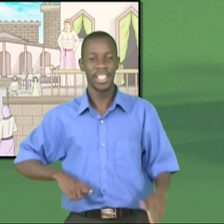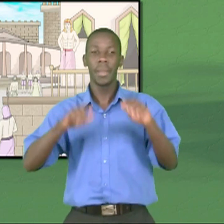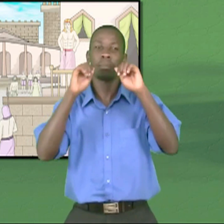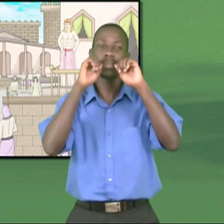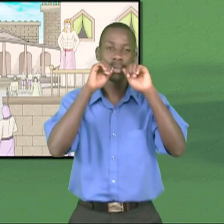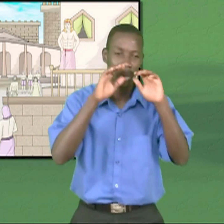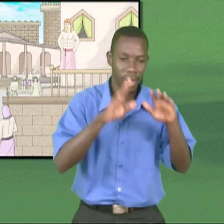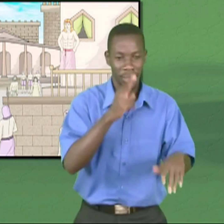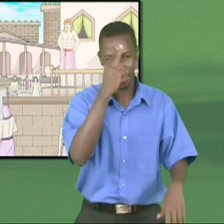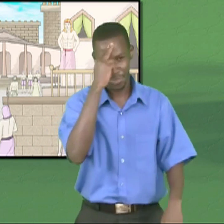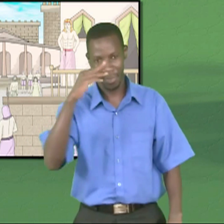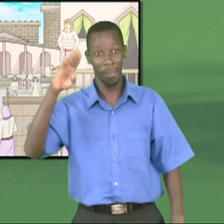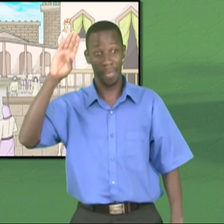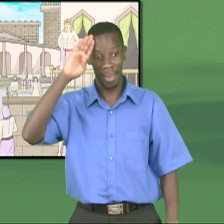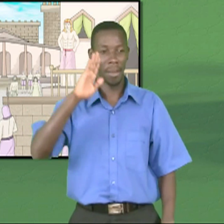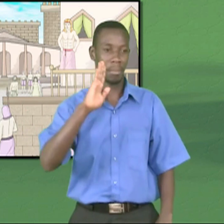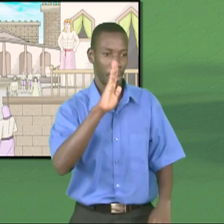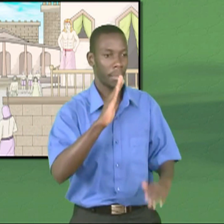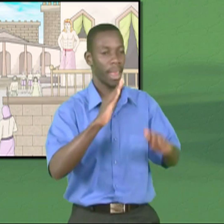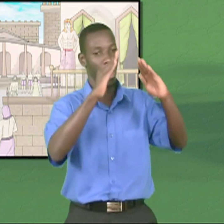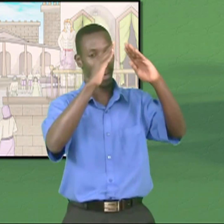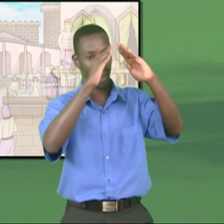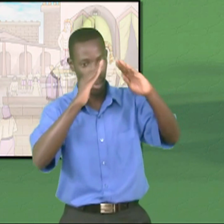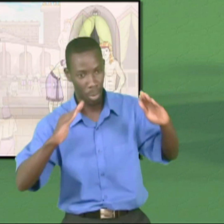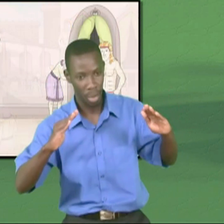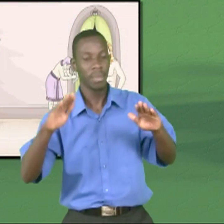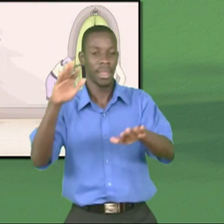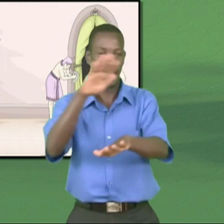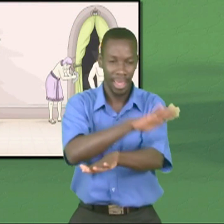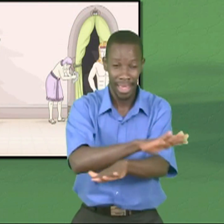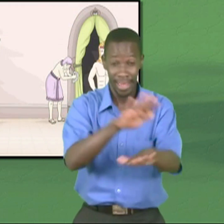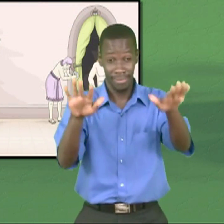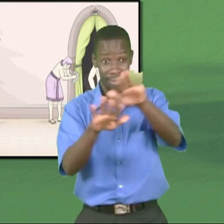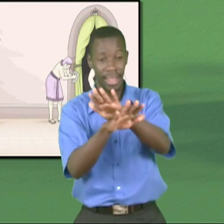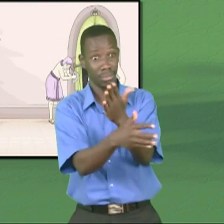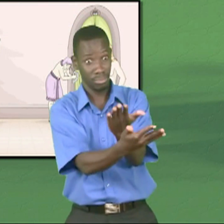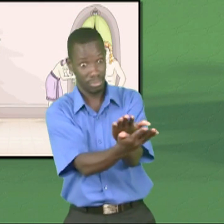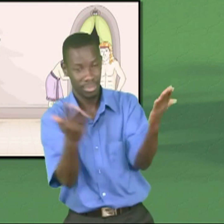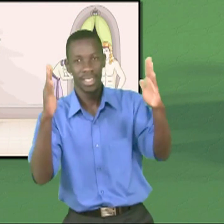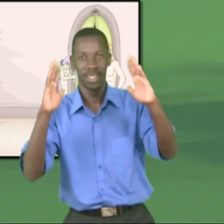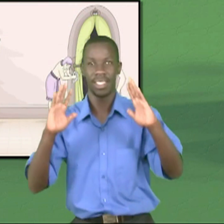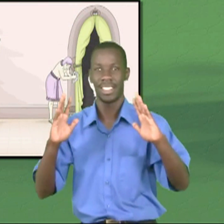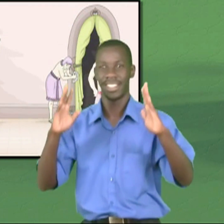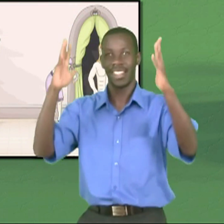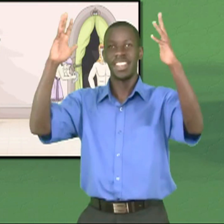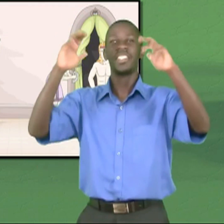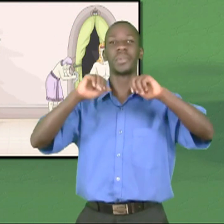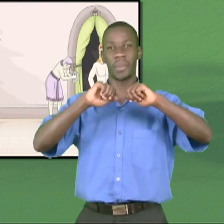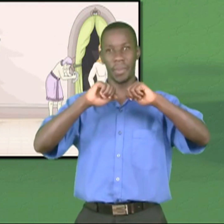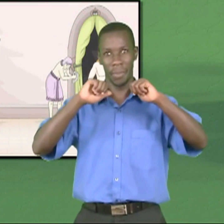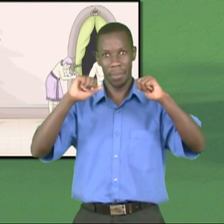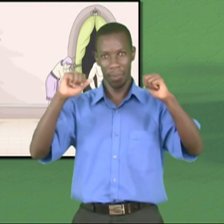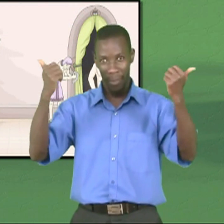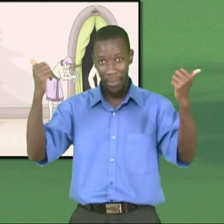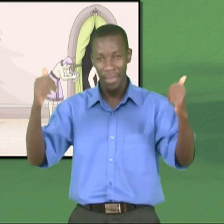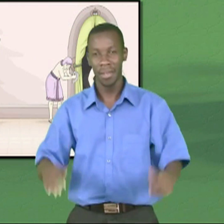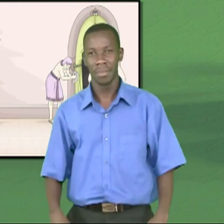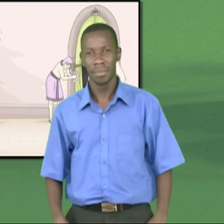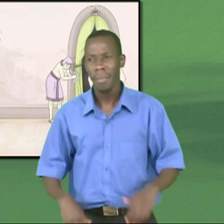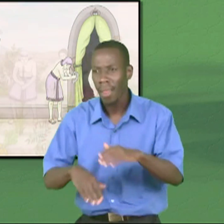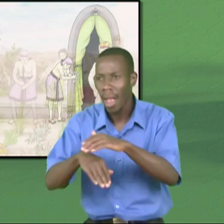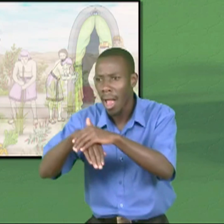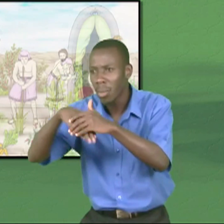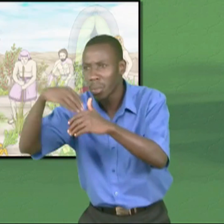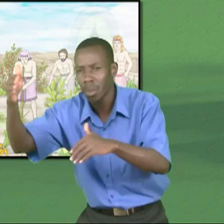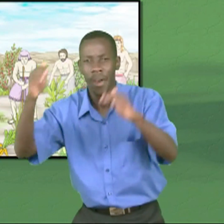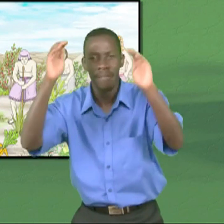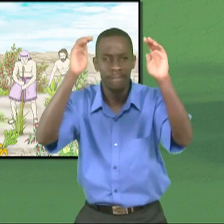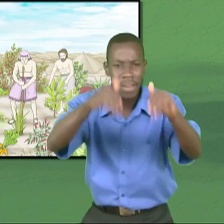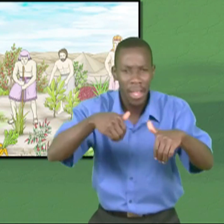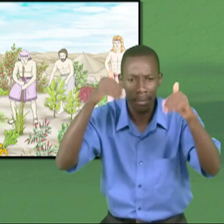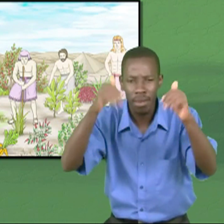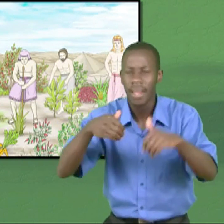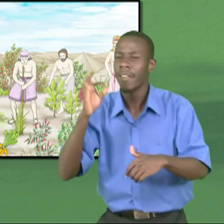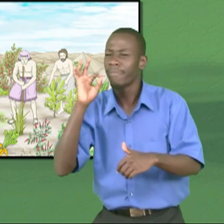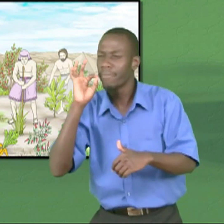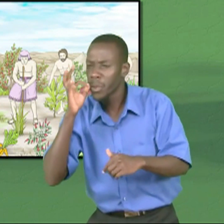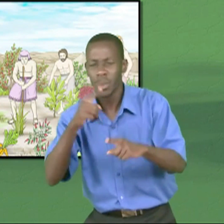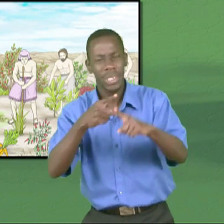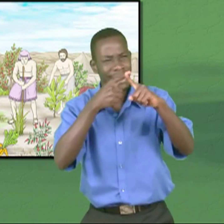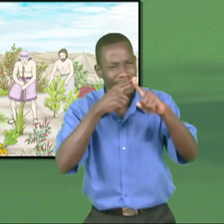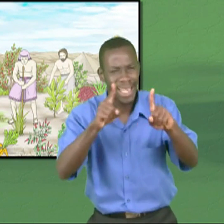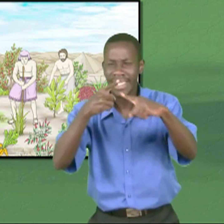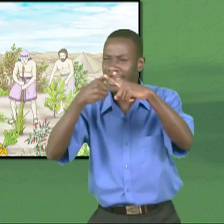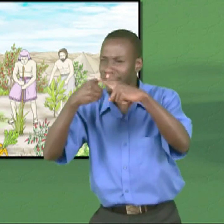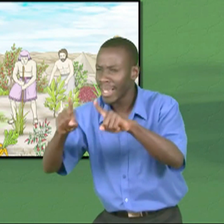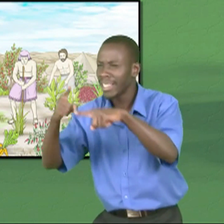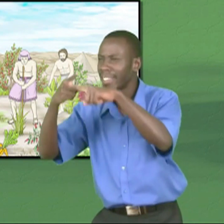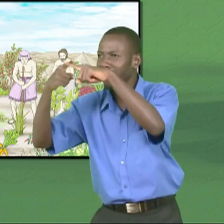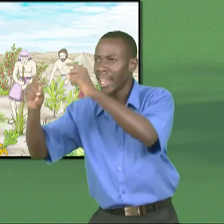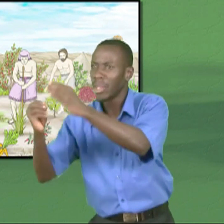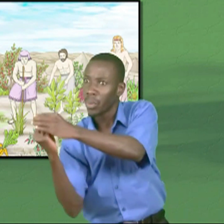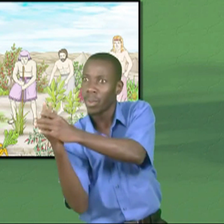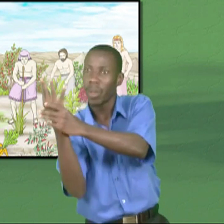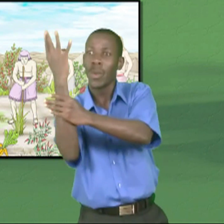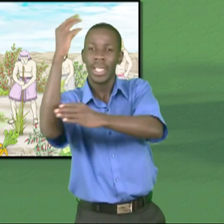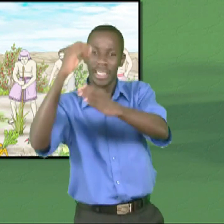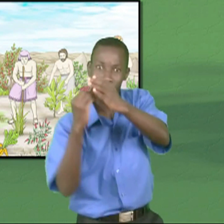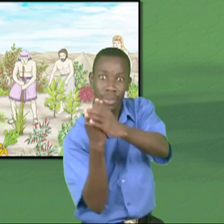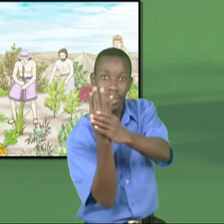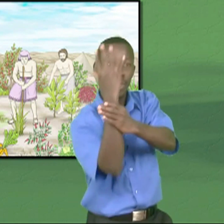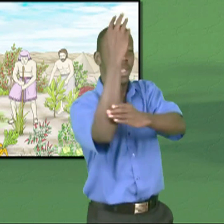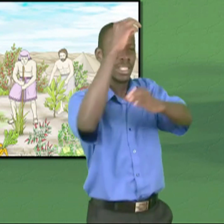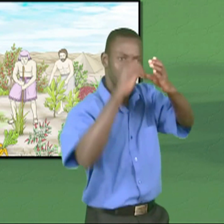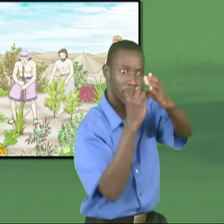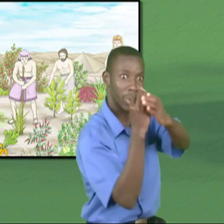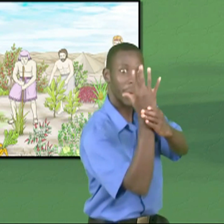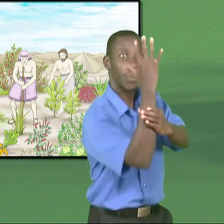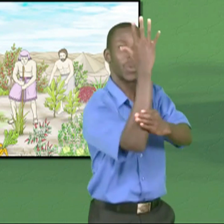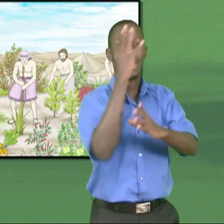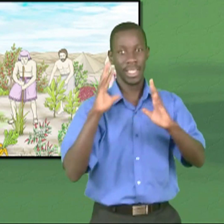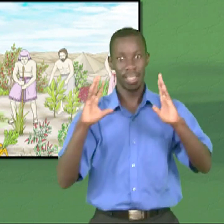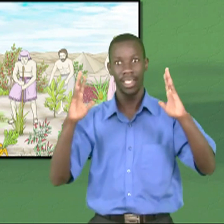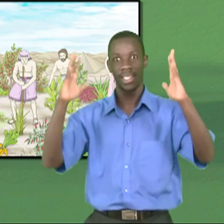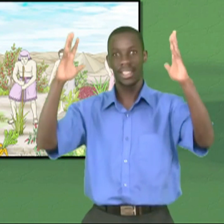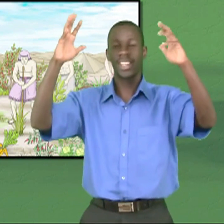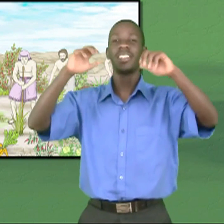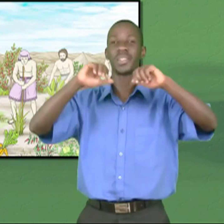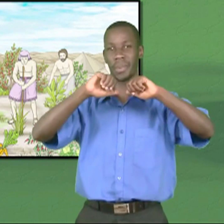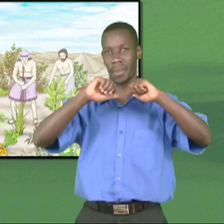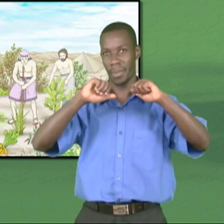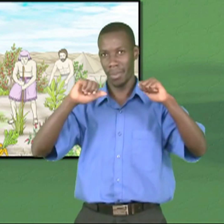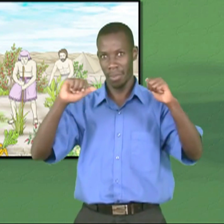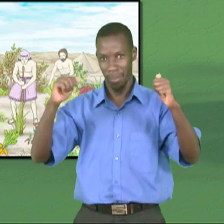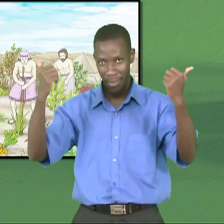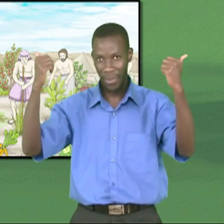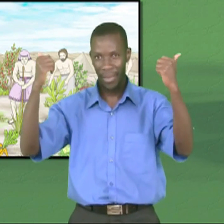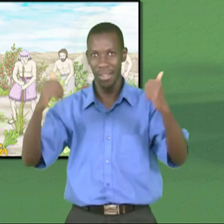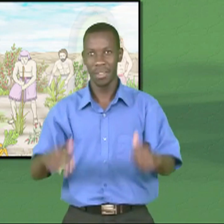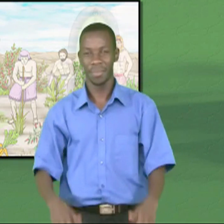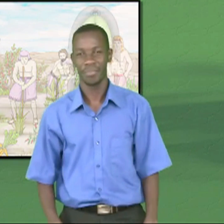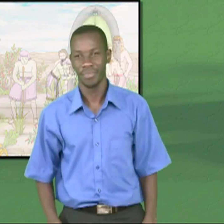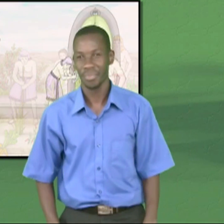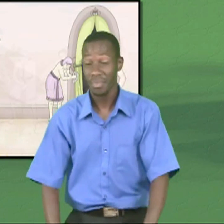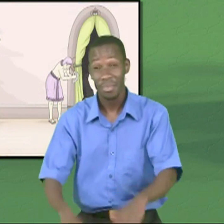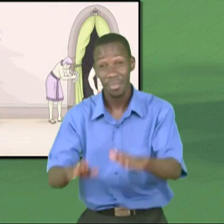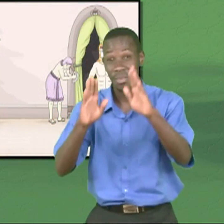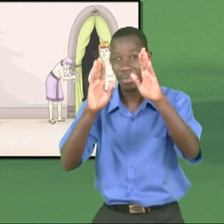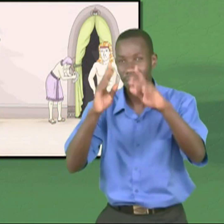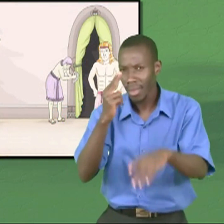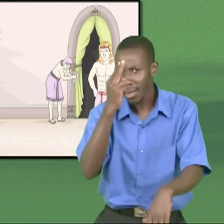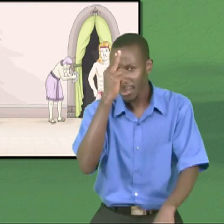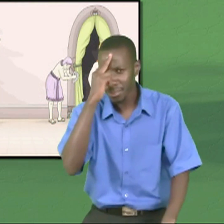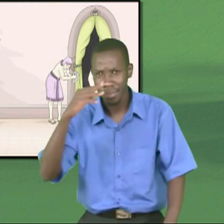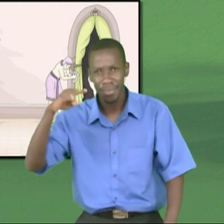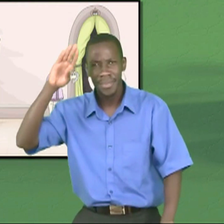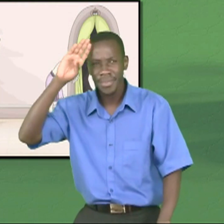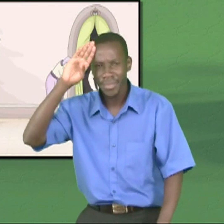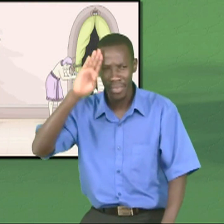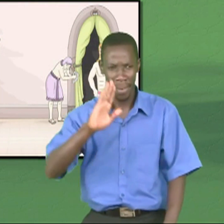The LORD’s blessing was on everything he owned, both in his house and in his field.